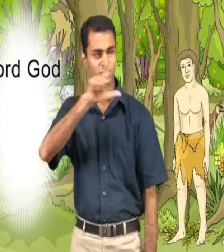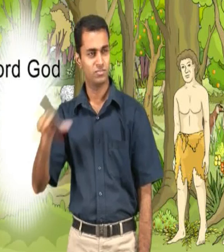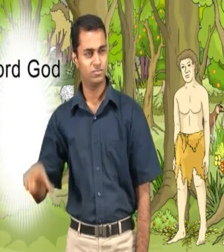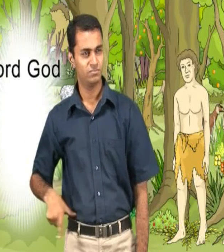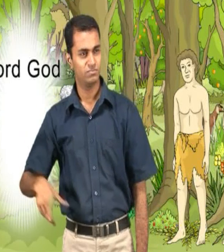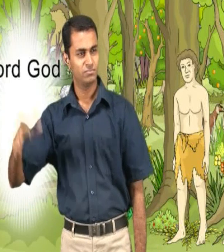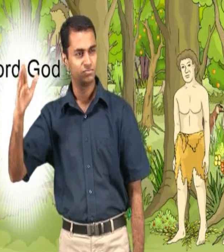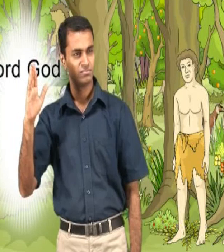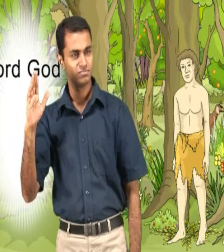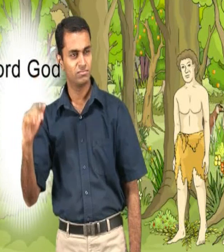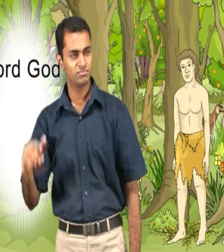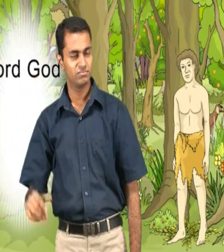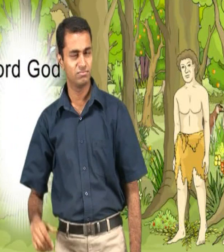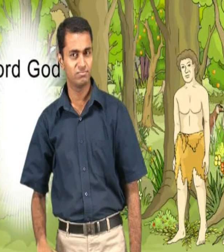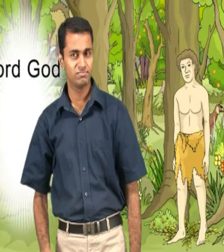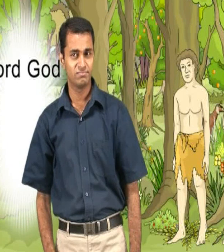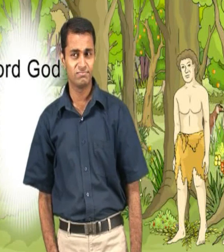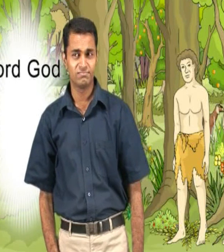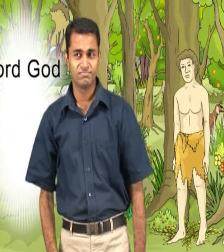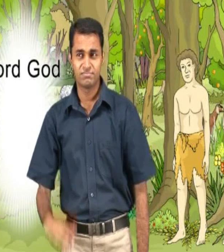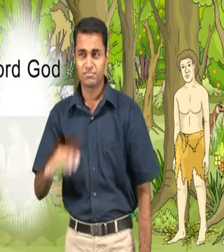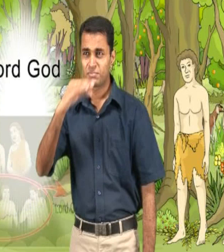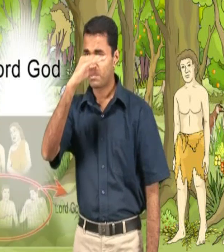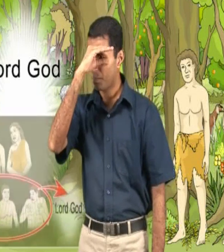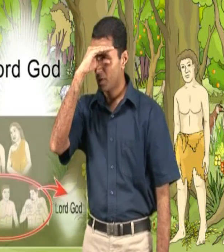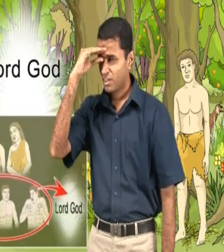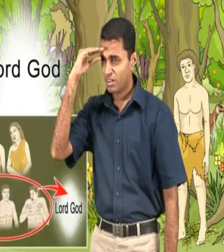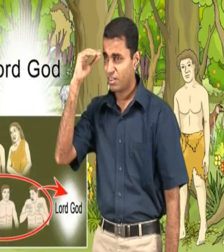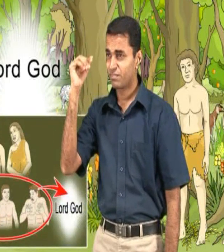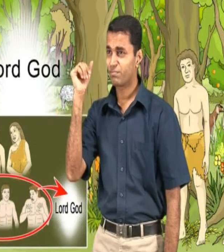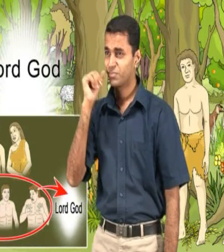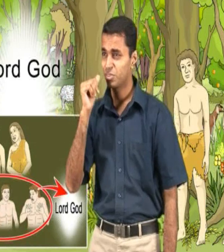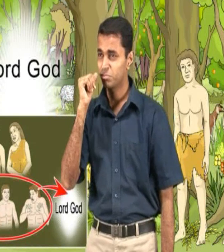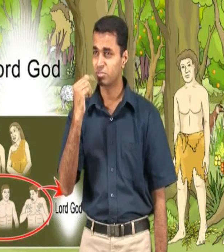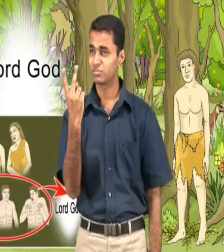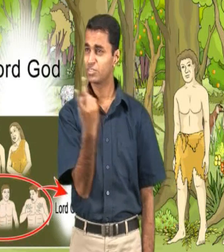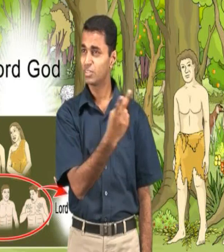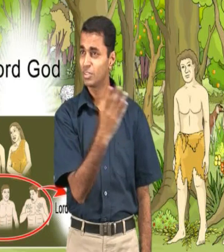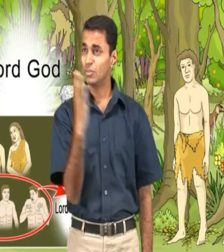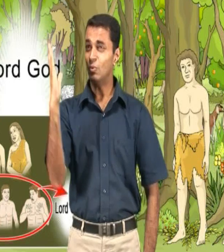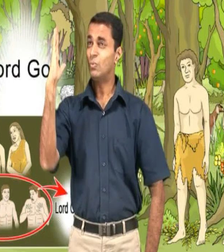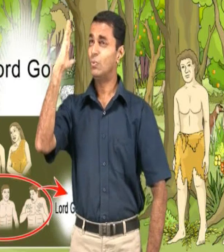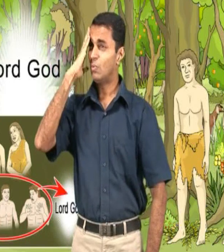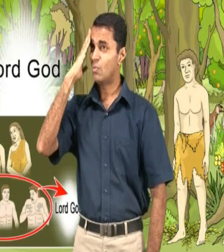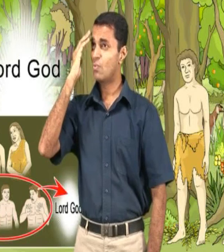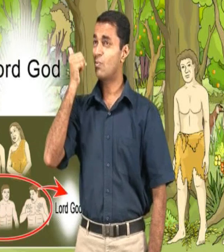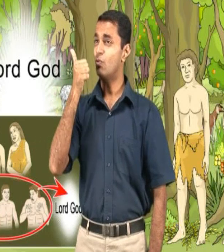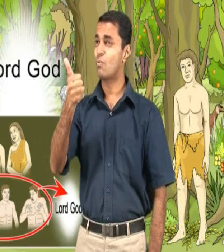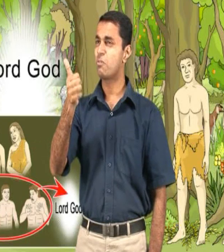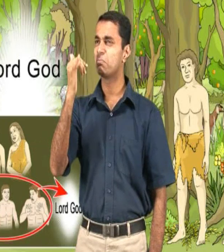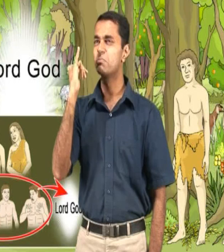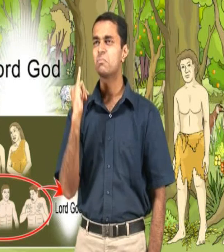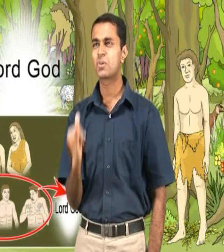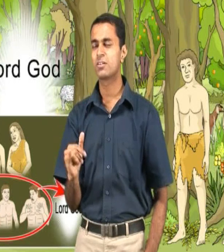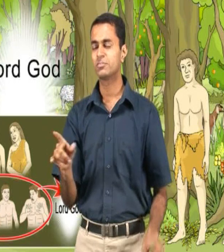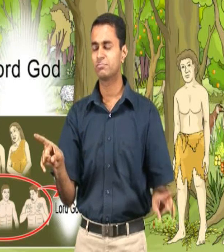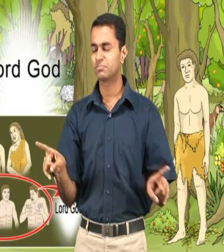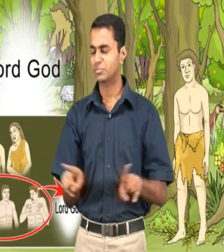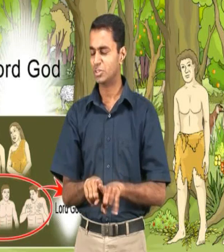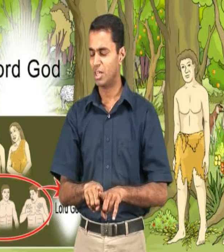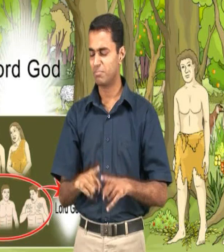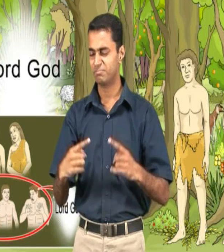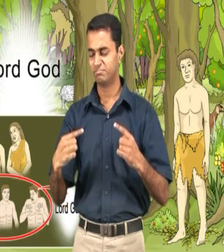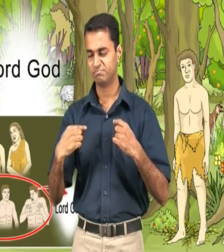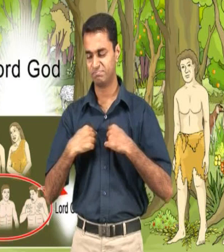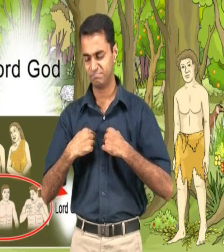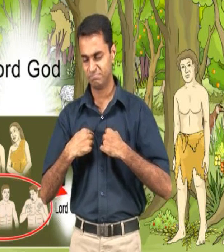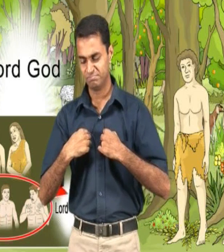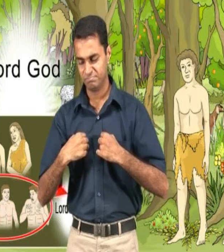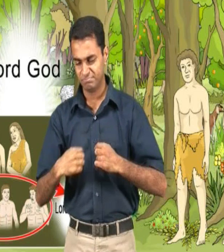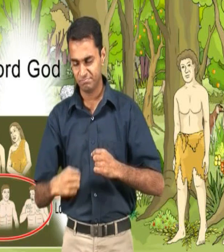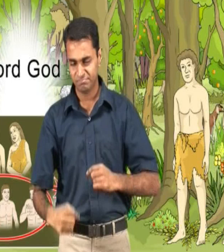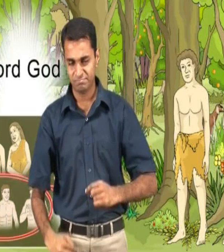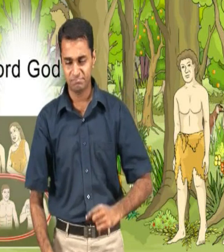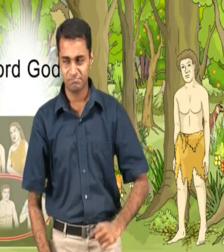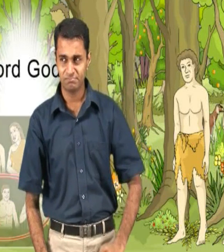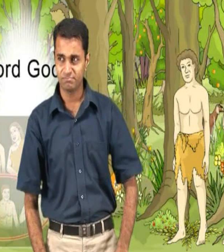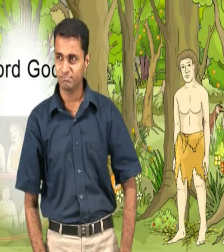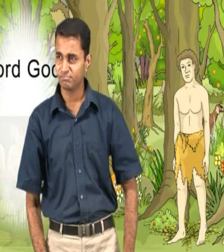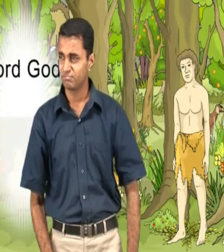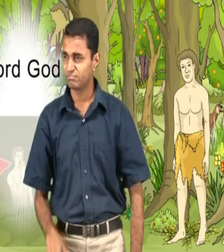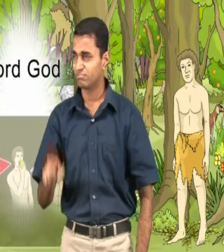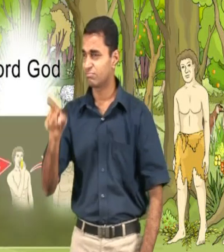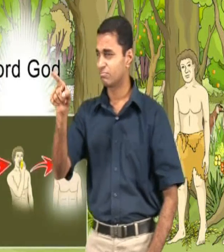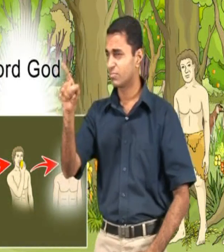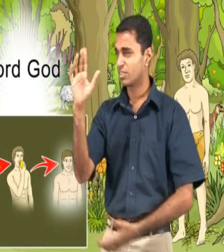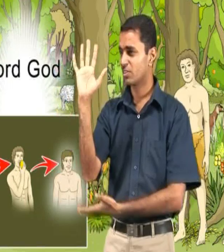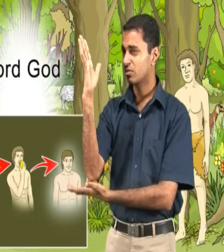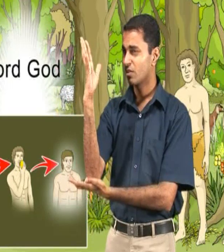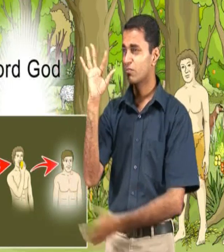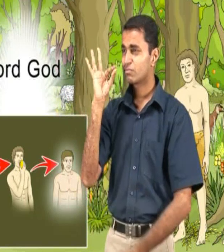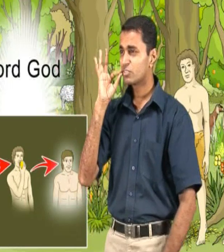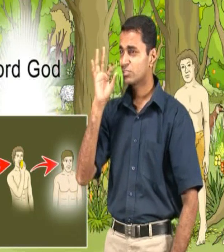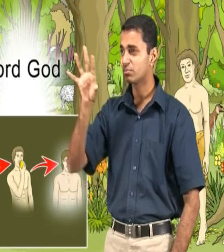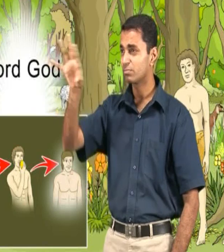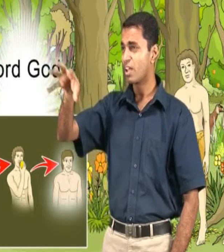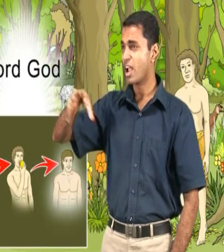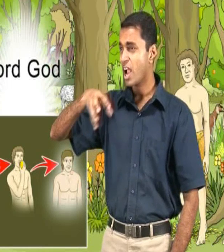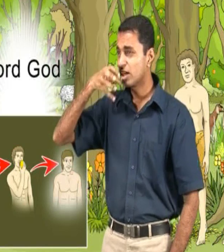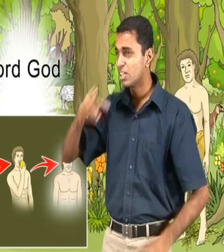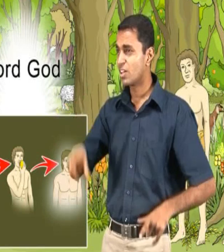Then the LORD God said, “Behold, the man has become like one of Us, knowing good and evil.